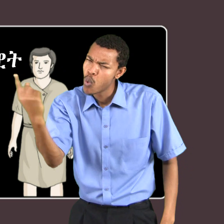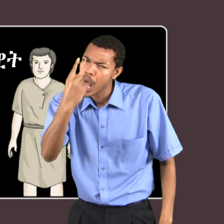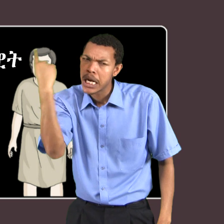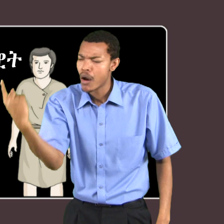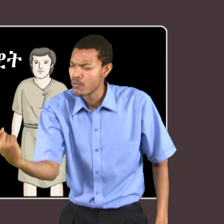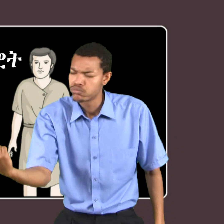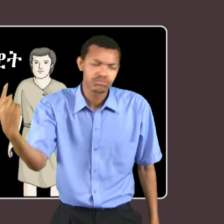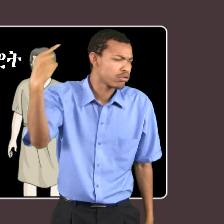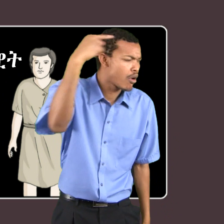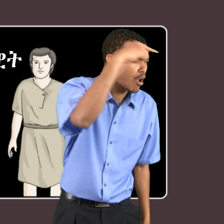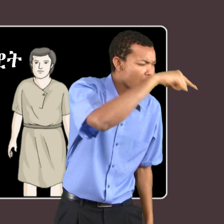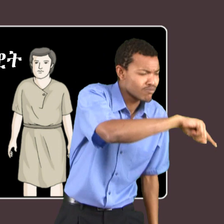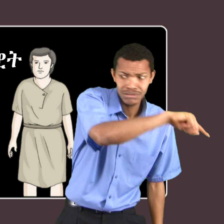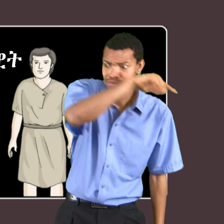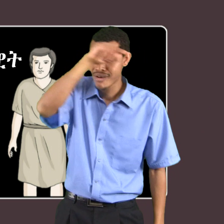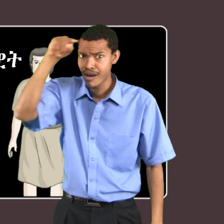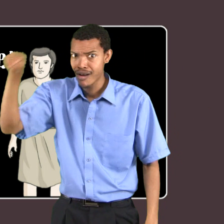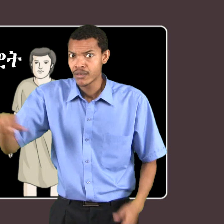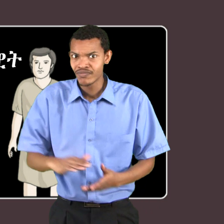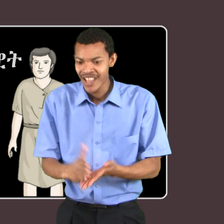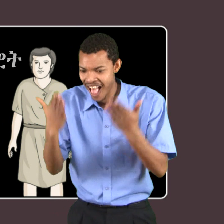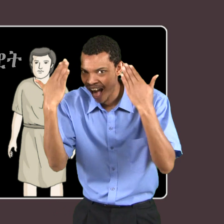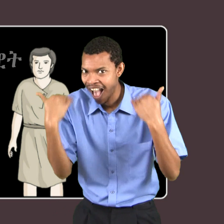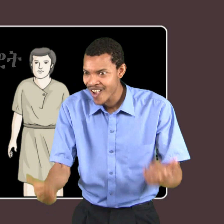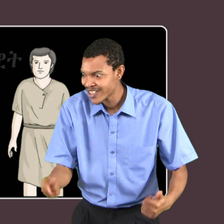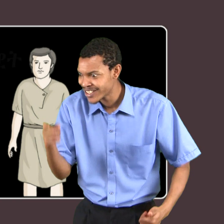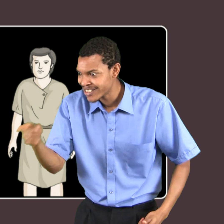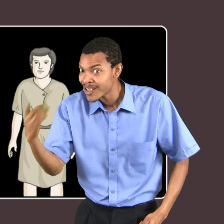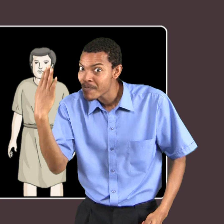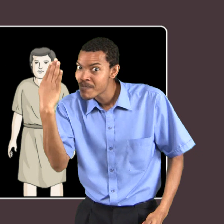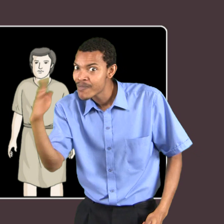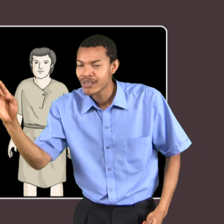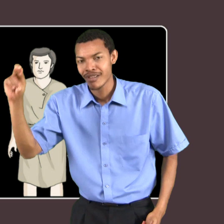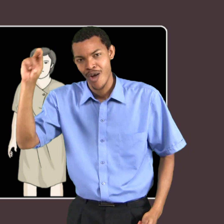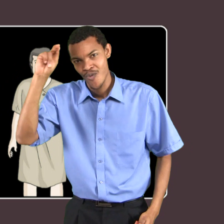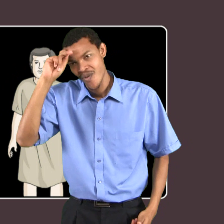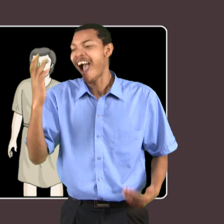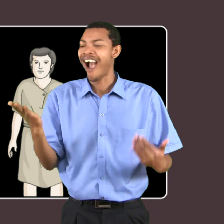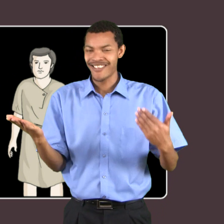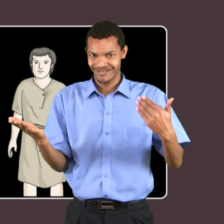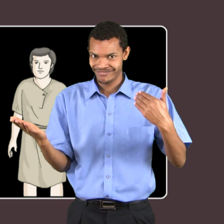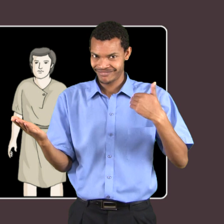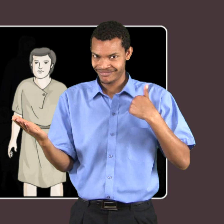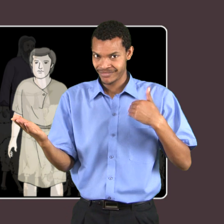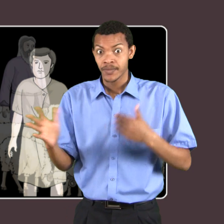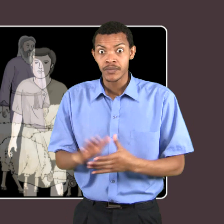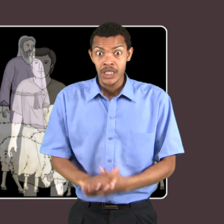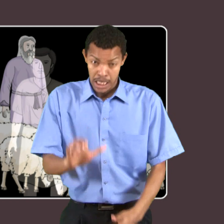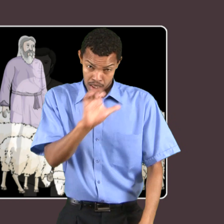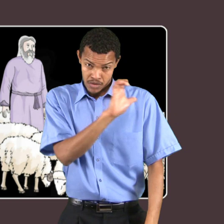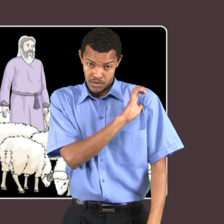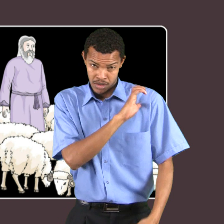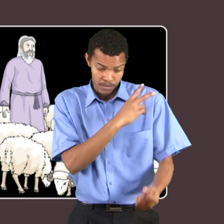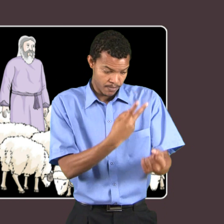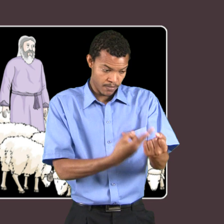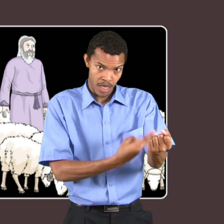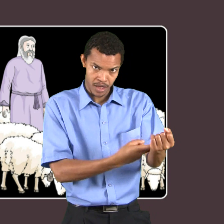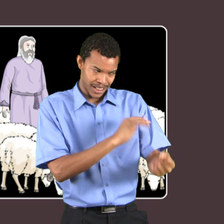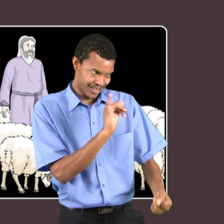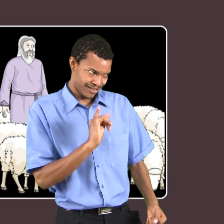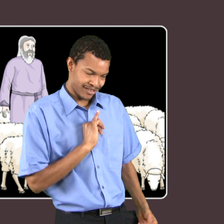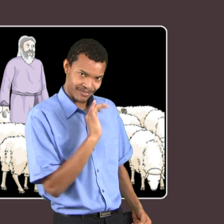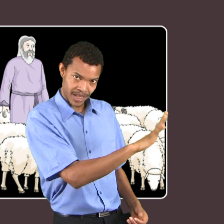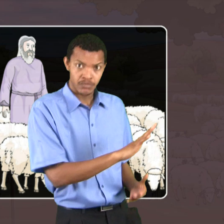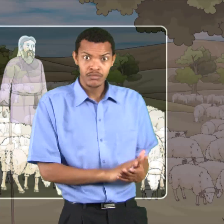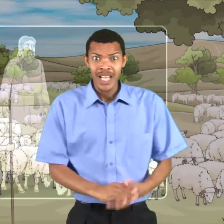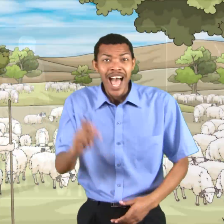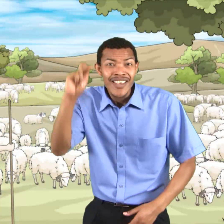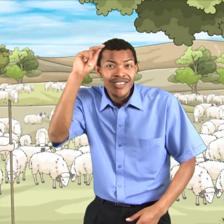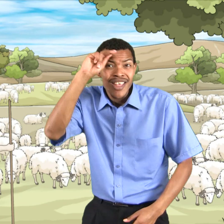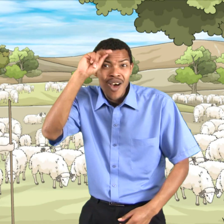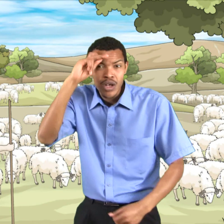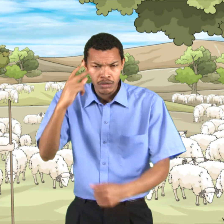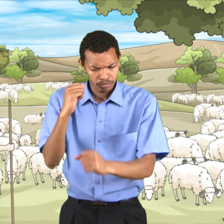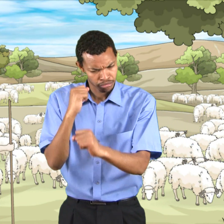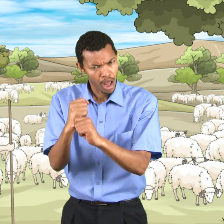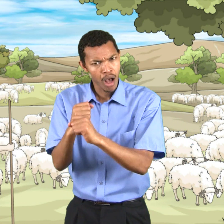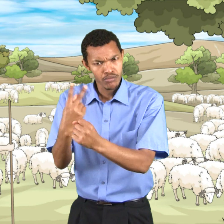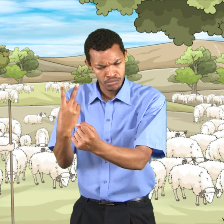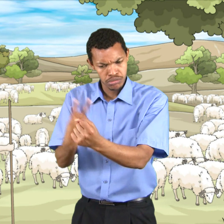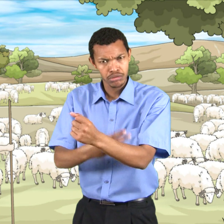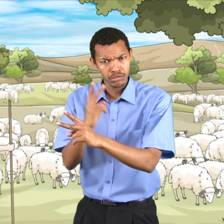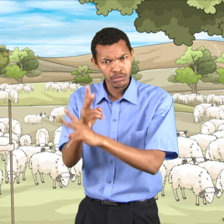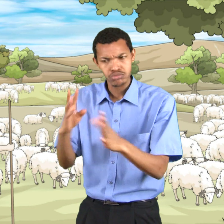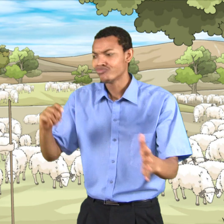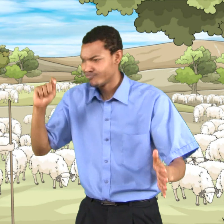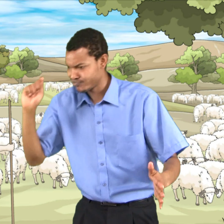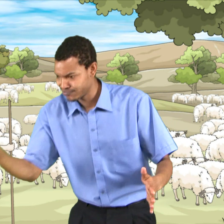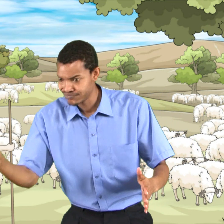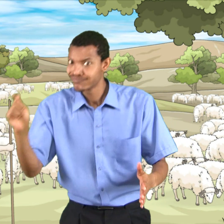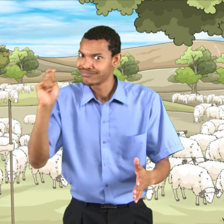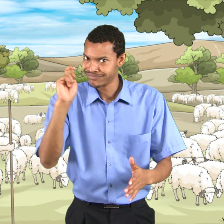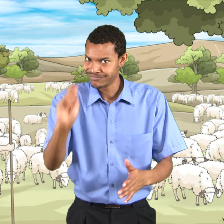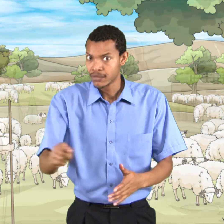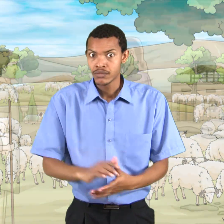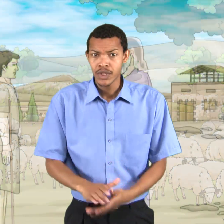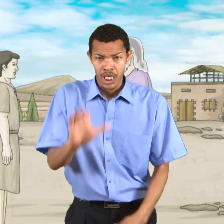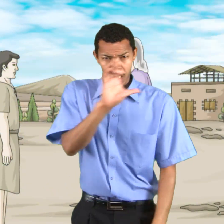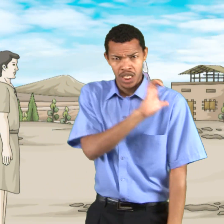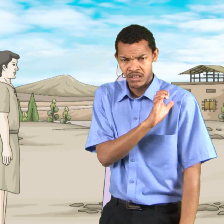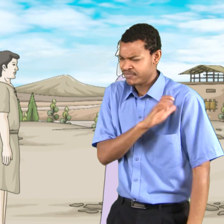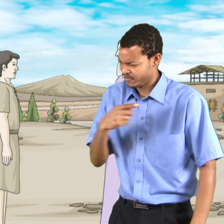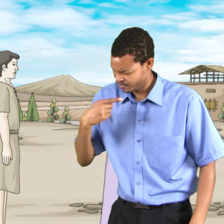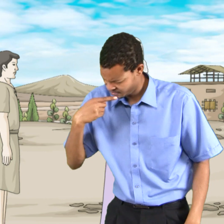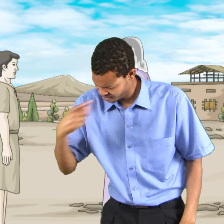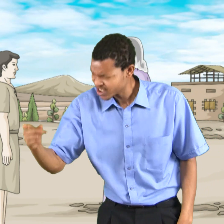For forty days the Philistine came forward every morning and evening to take his stand.